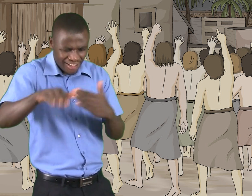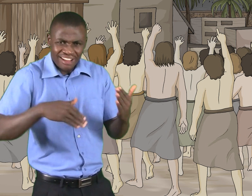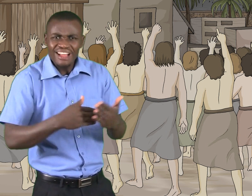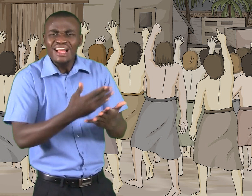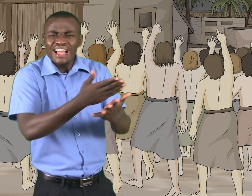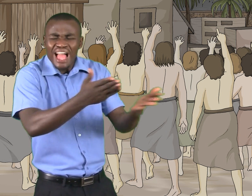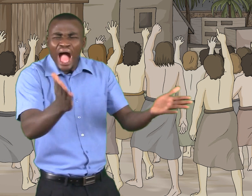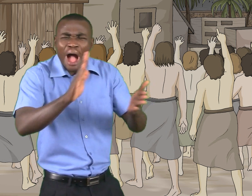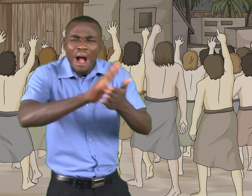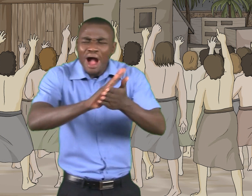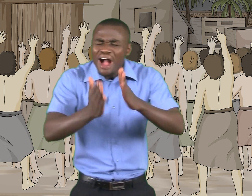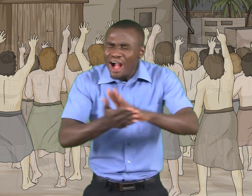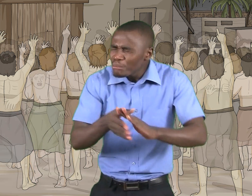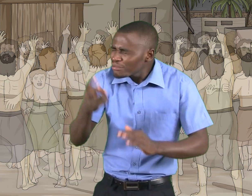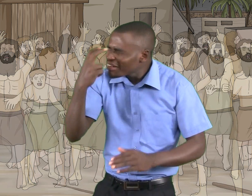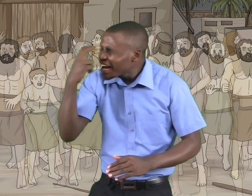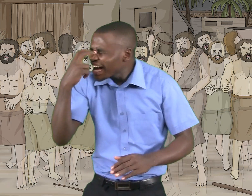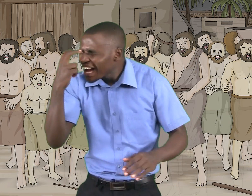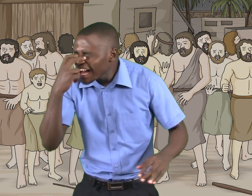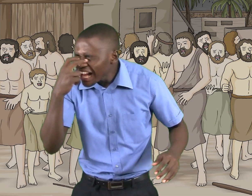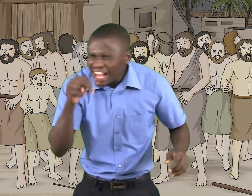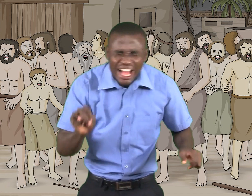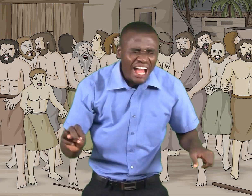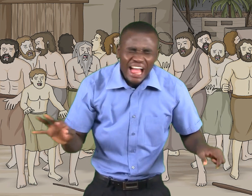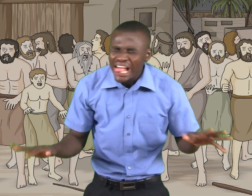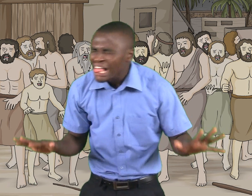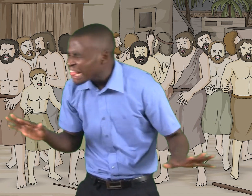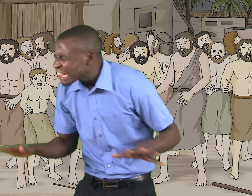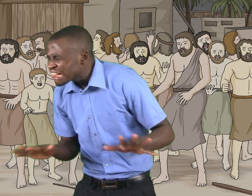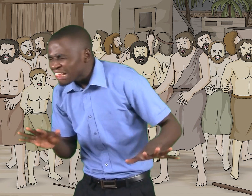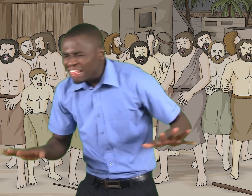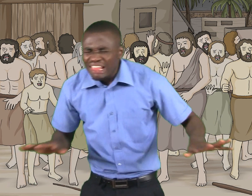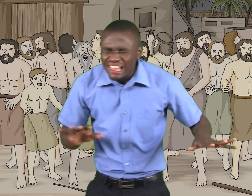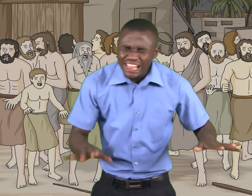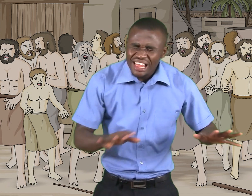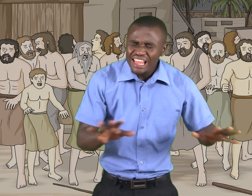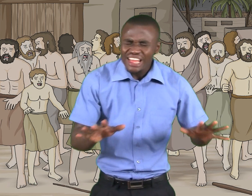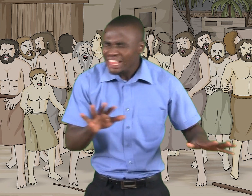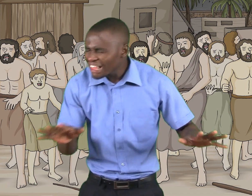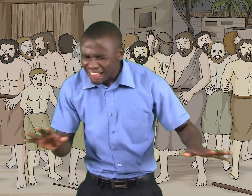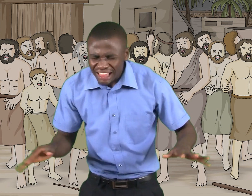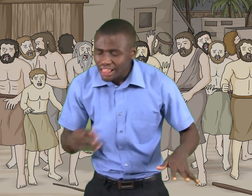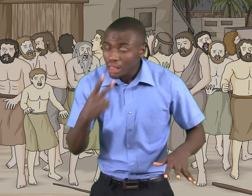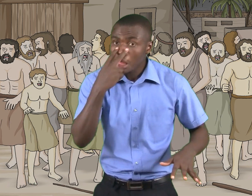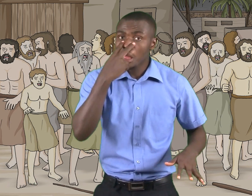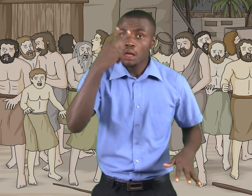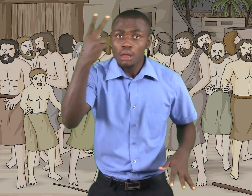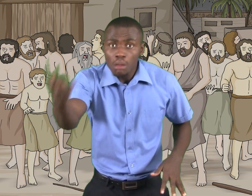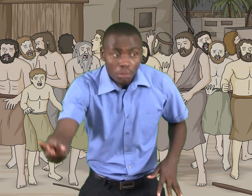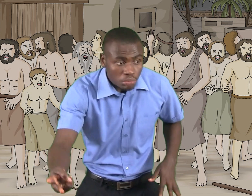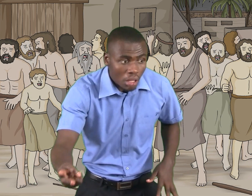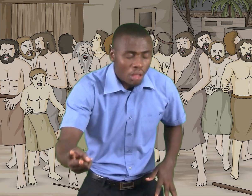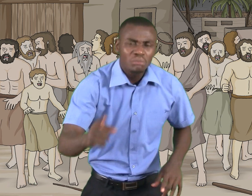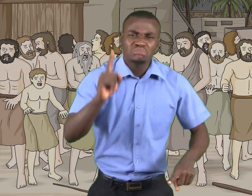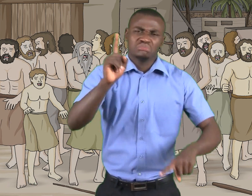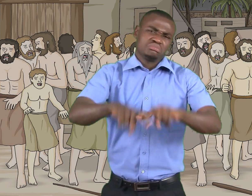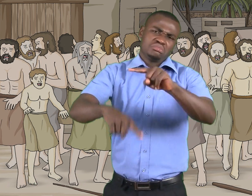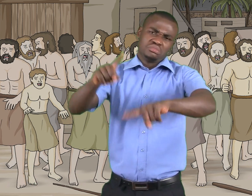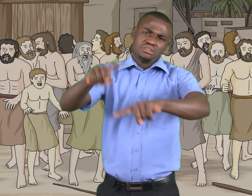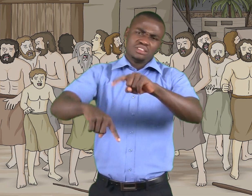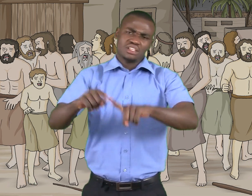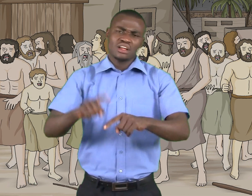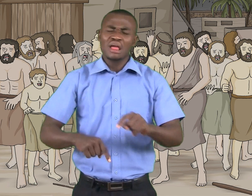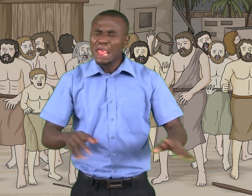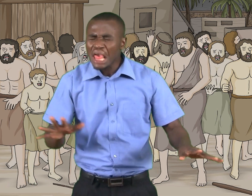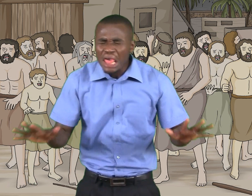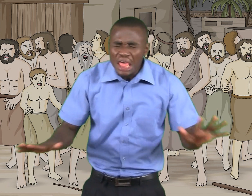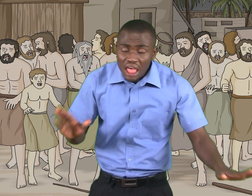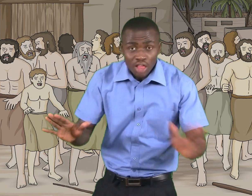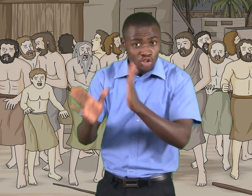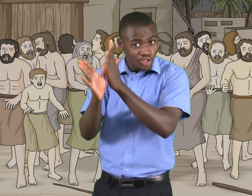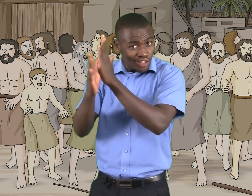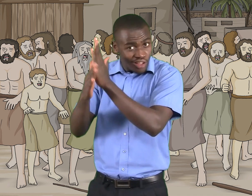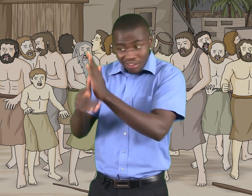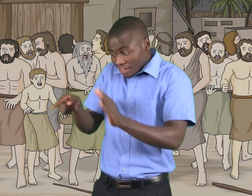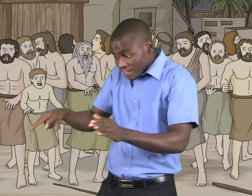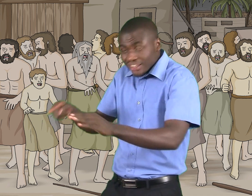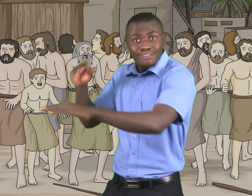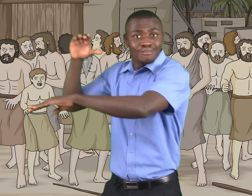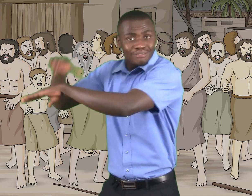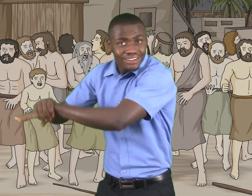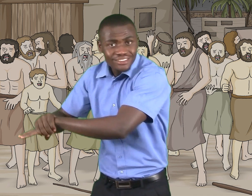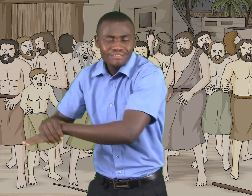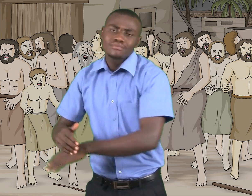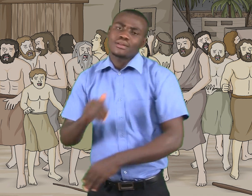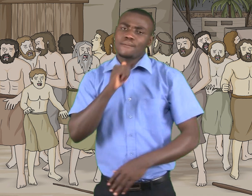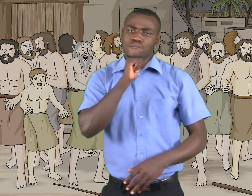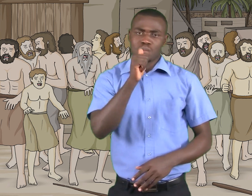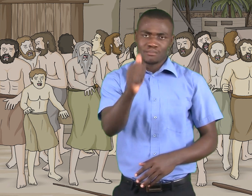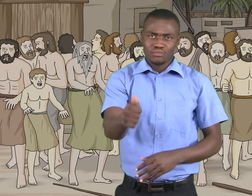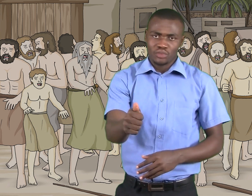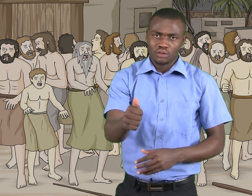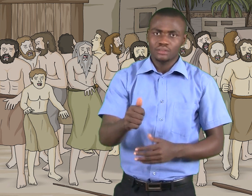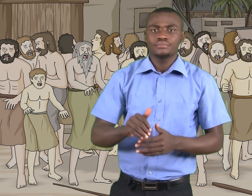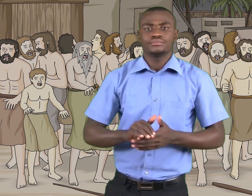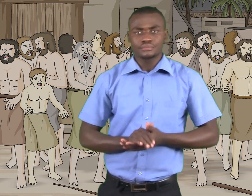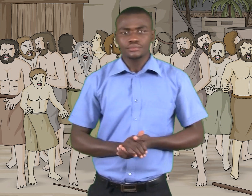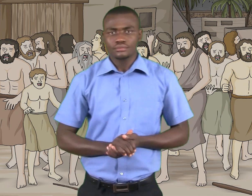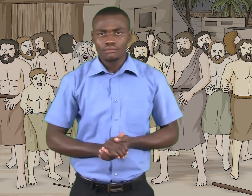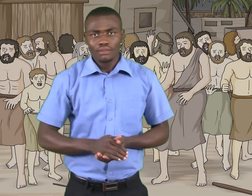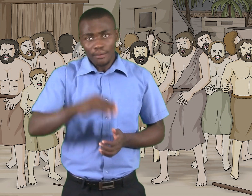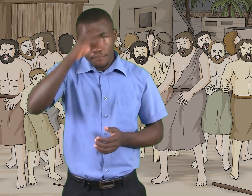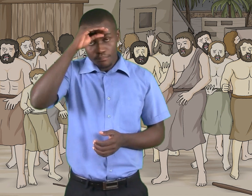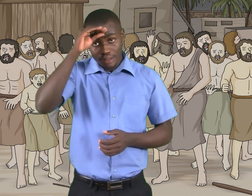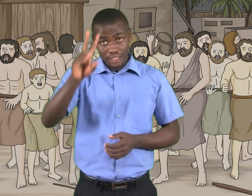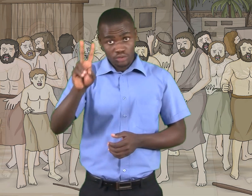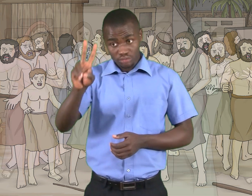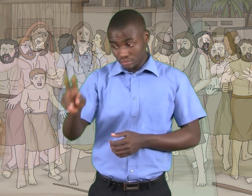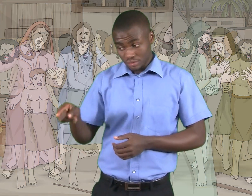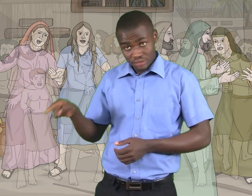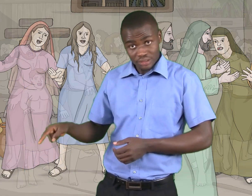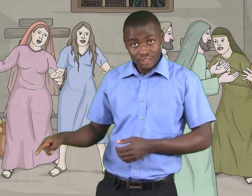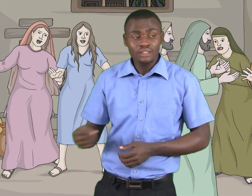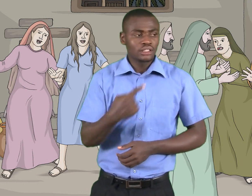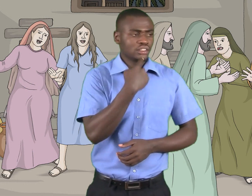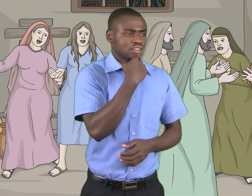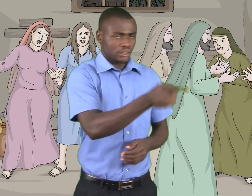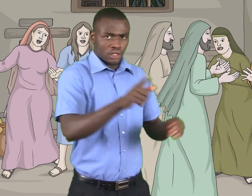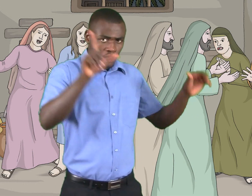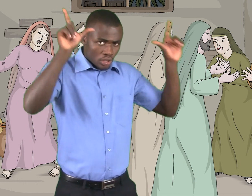And they struck the men at the entrance, young and old, with blindness, so that they wearied themselves trying to find the door.